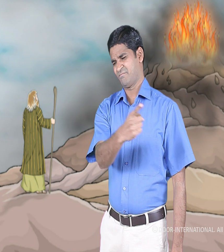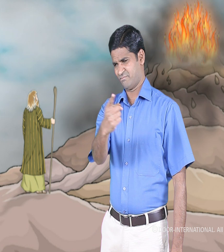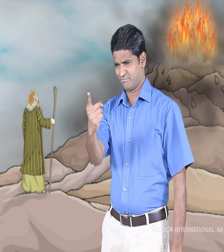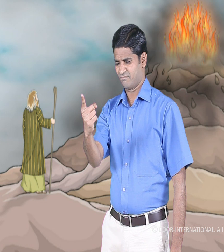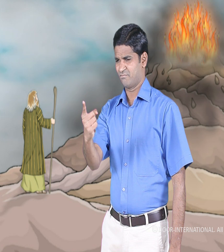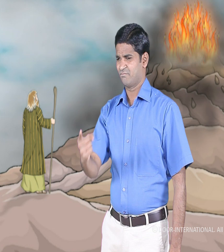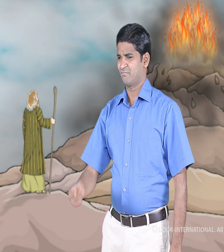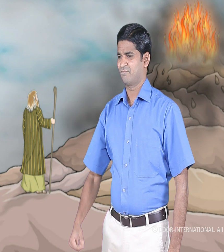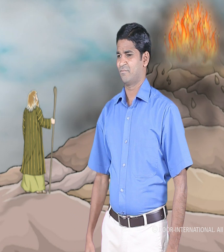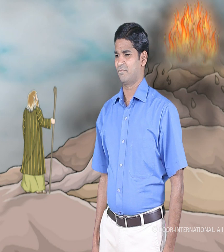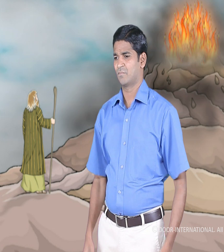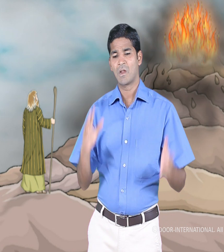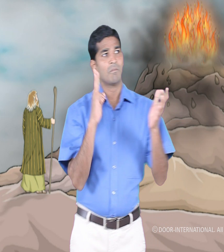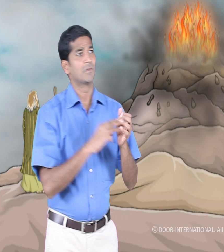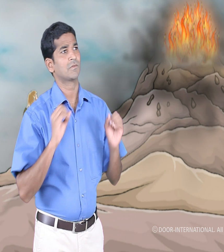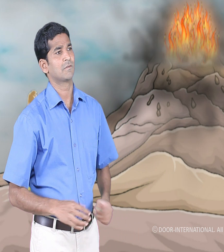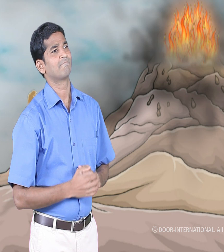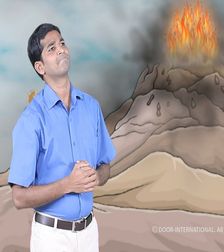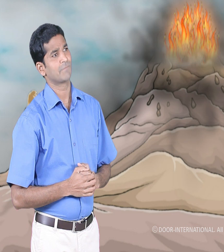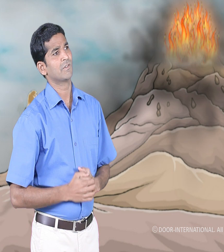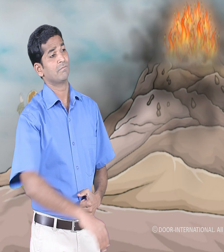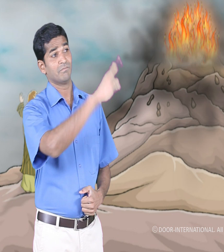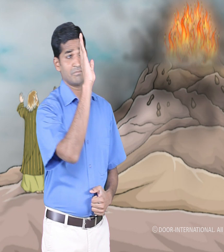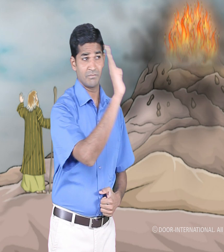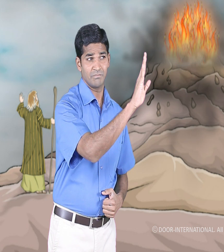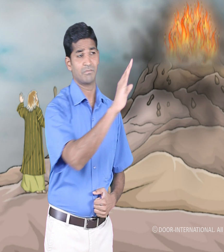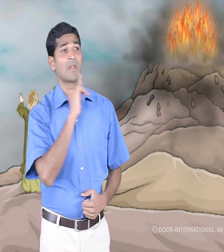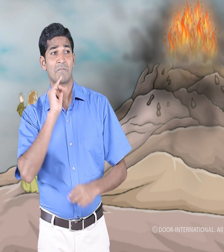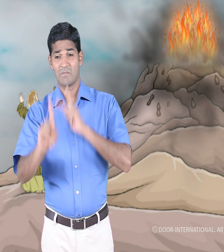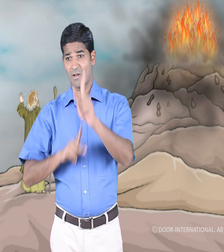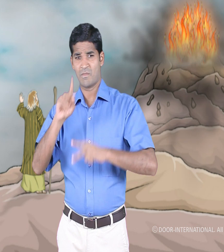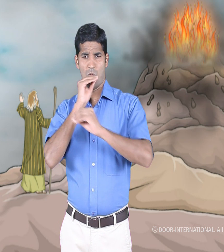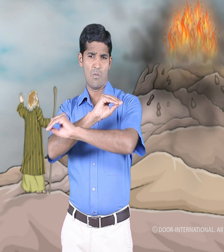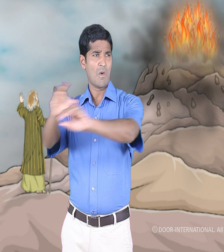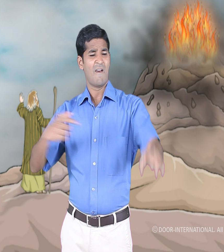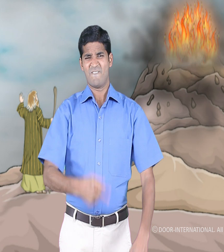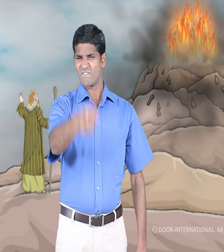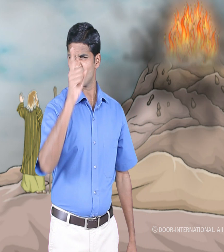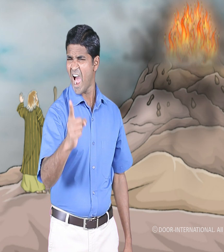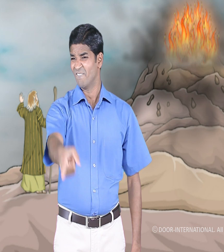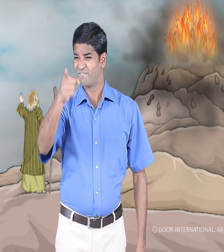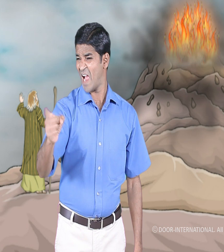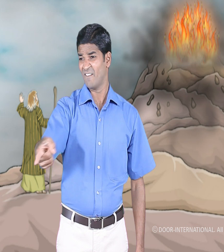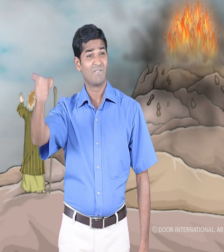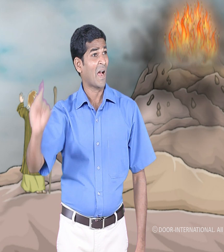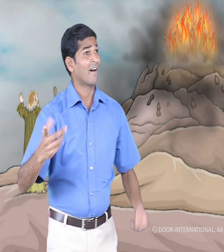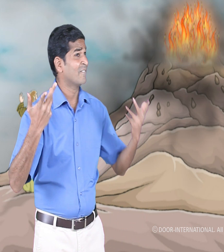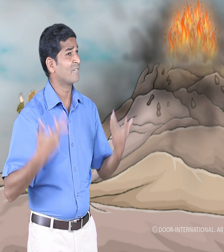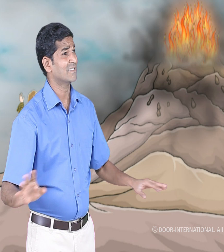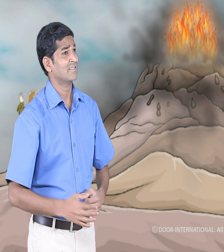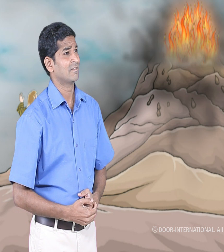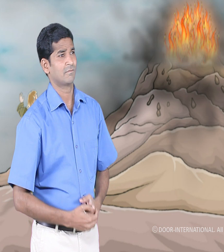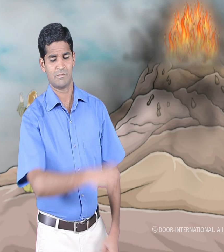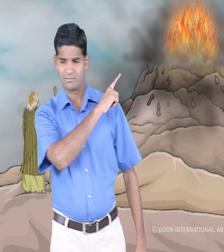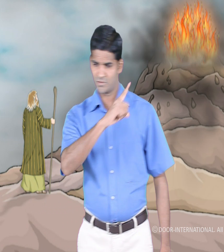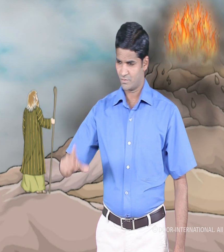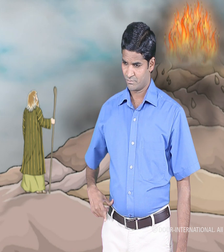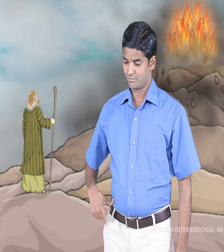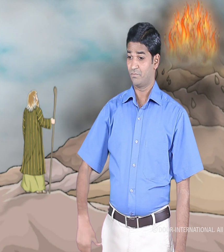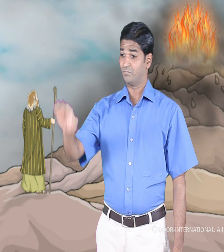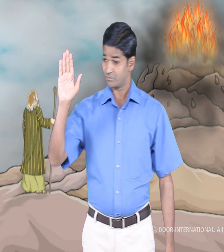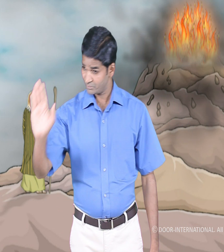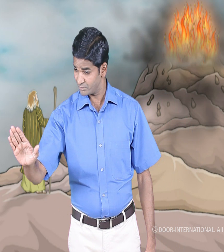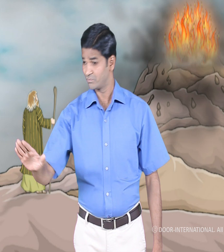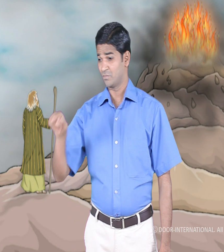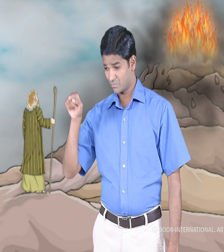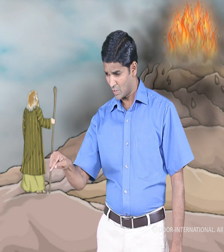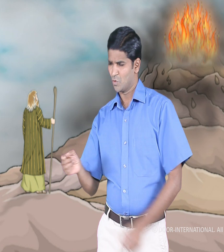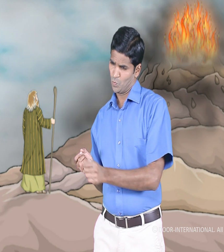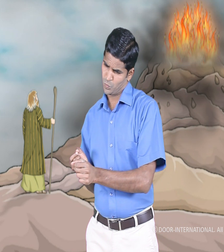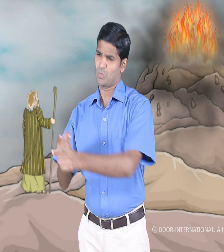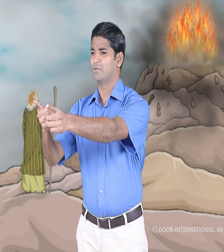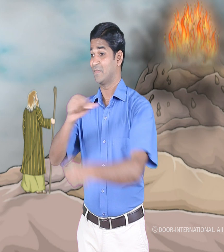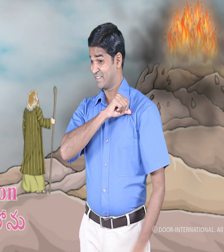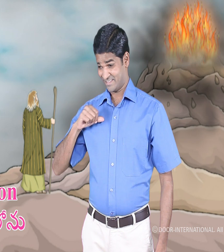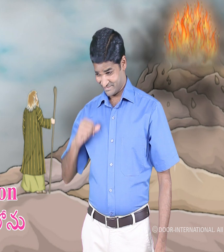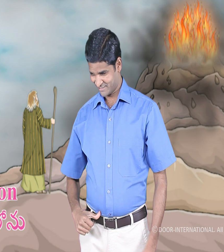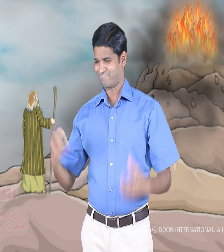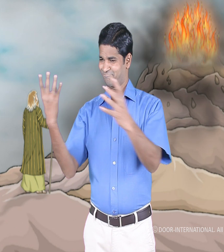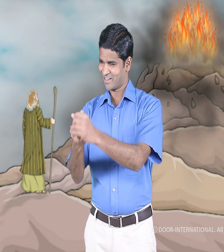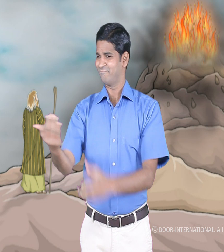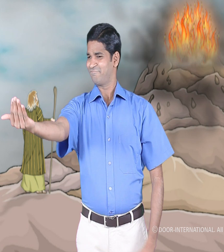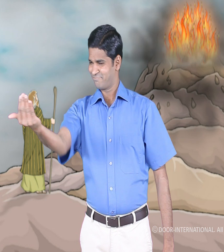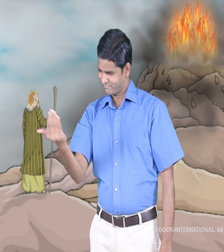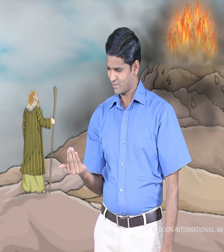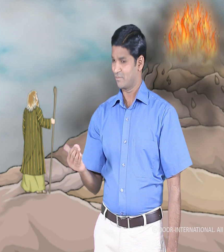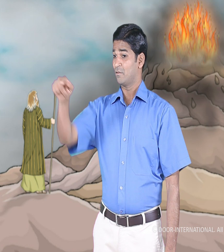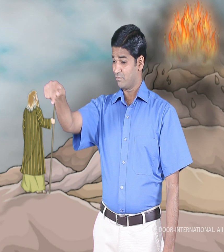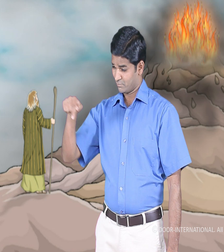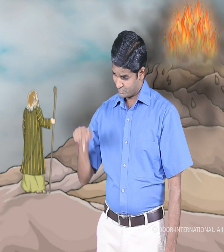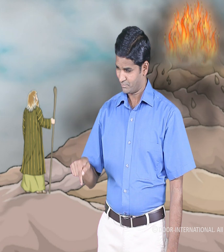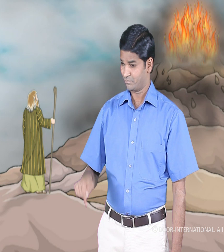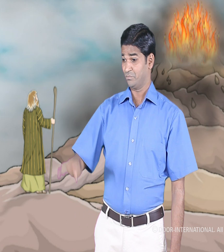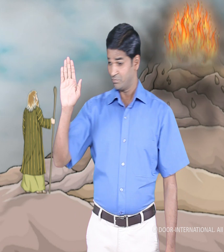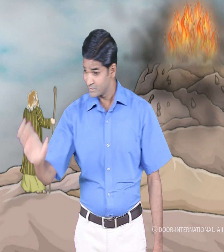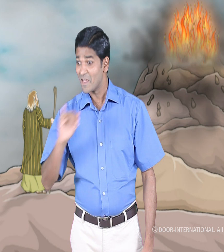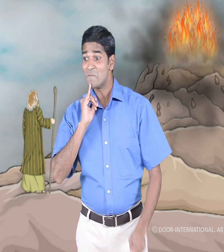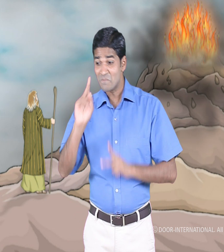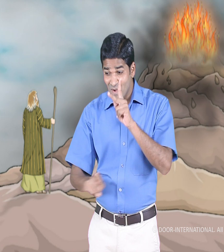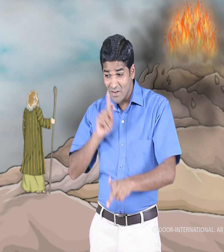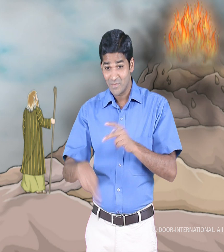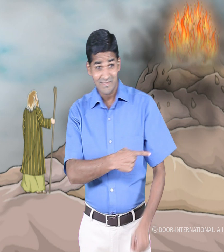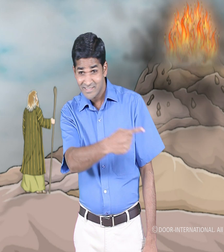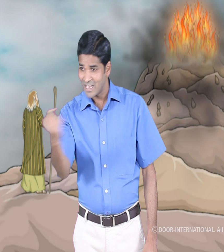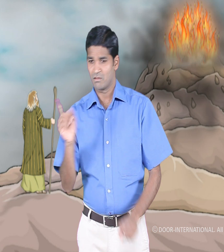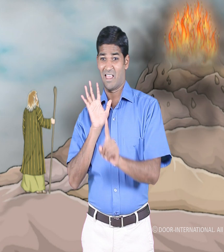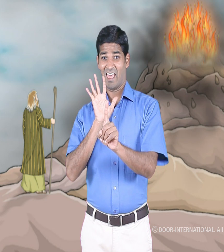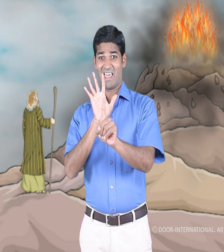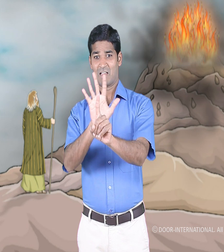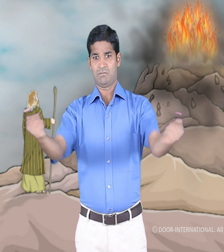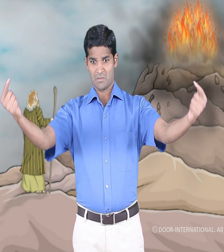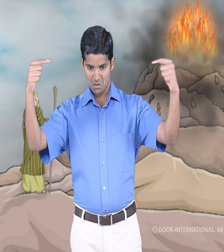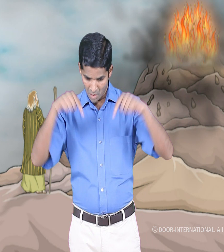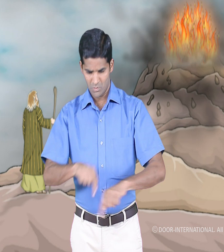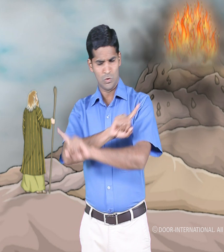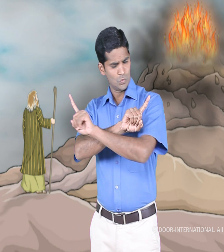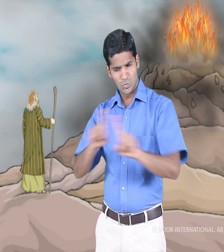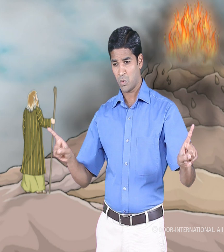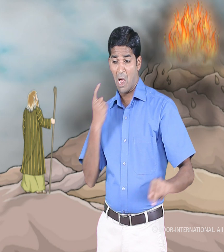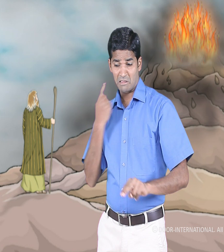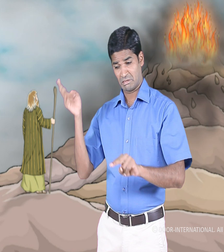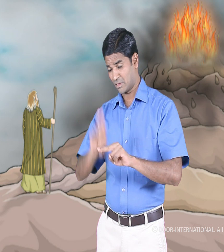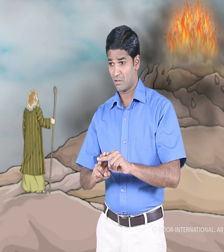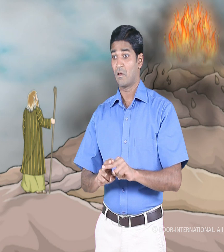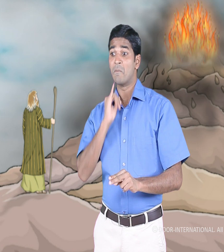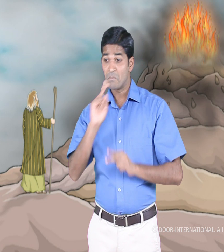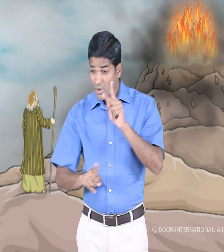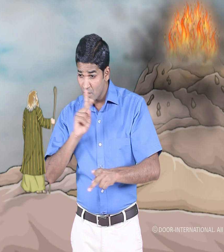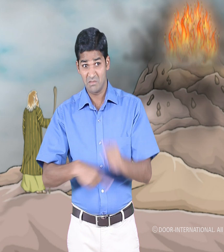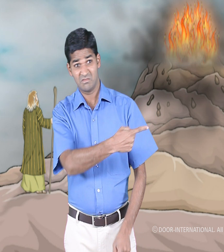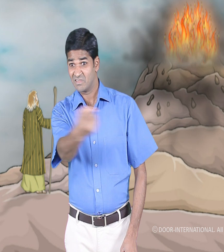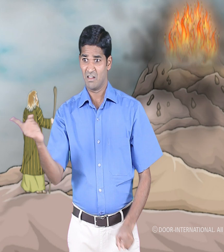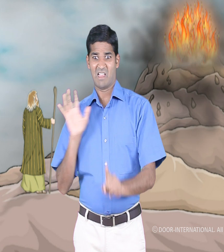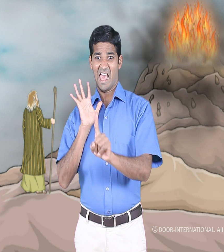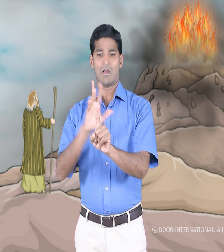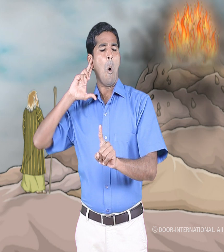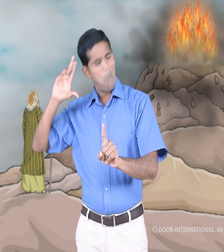But Moses said to the LORD, “The people cannot come up Mount Sinai, for You solemnly warned us, ‘Put a boundary around the mountain and set it apart as holy.’” And the LORD replied, “Go down and bring Aaron with you.